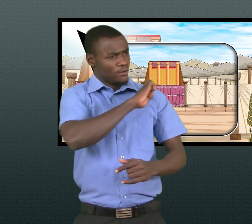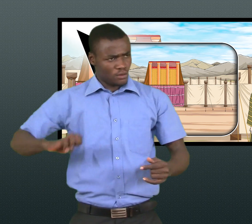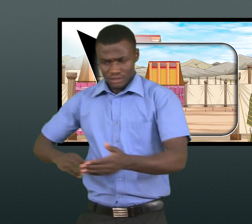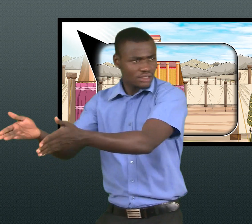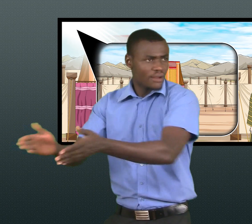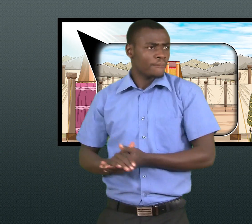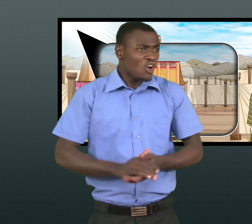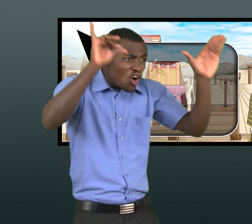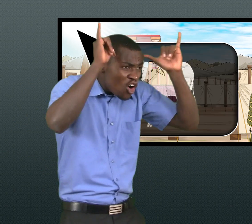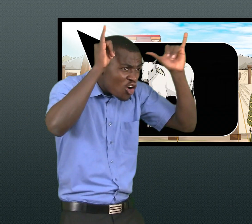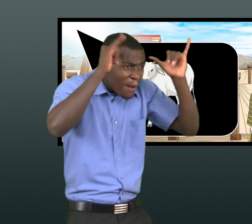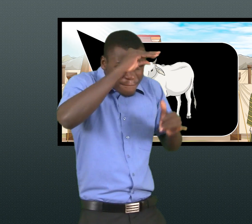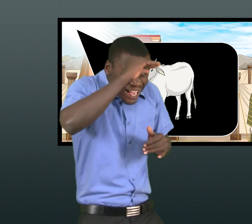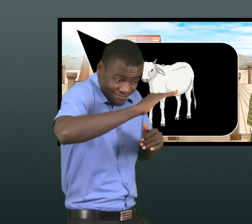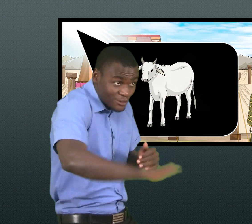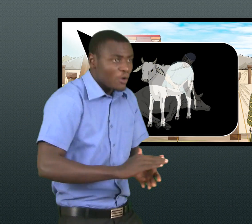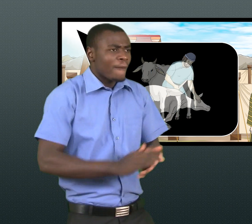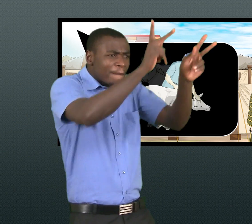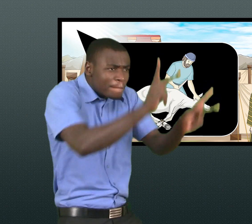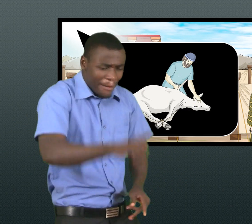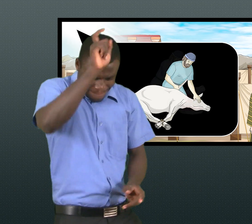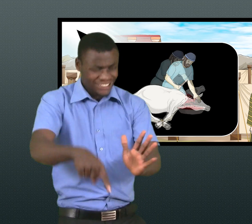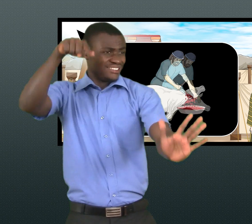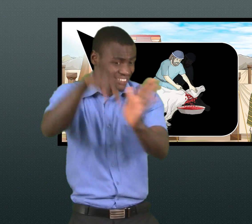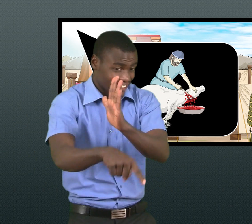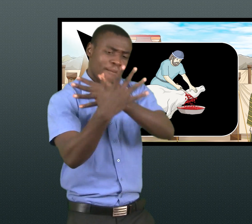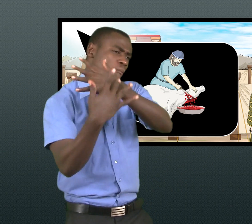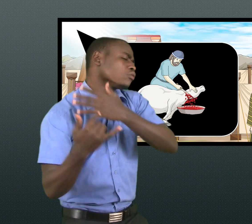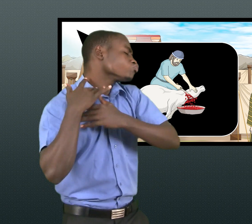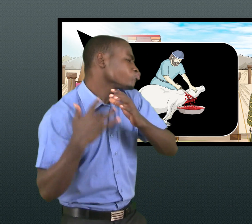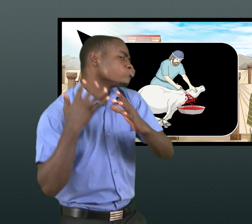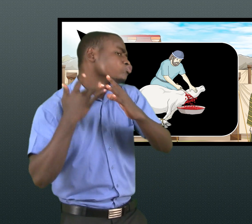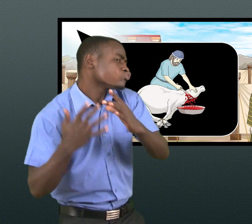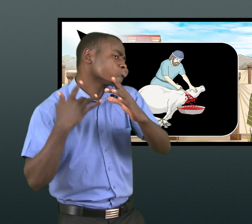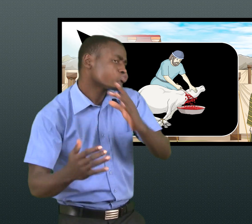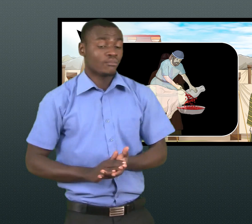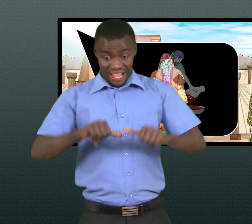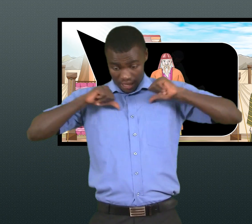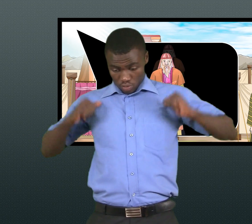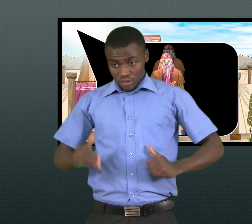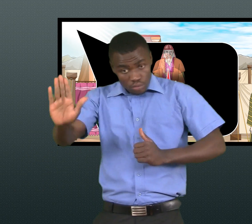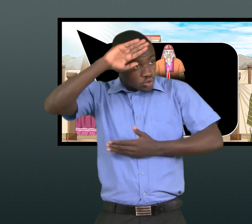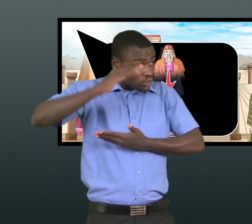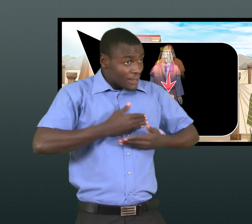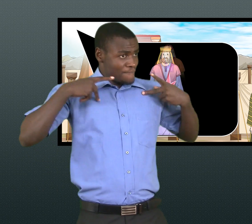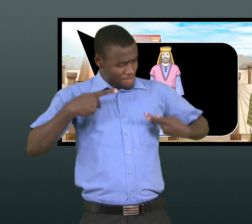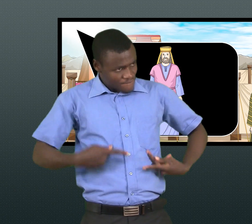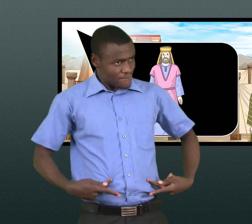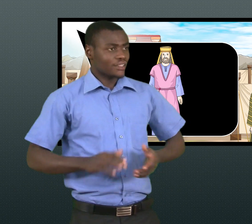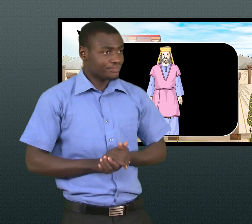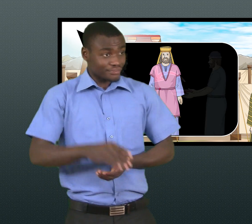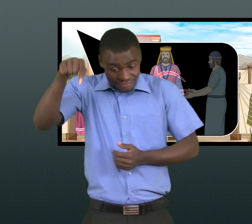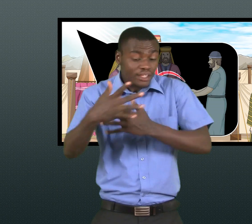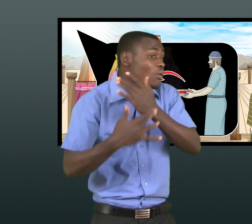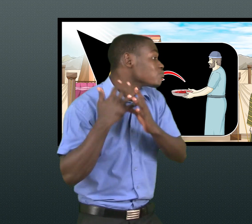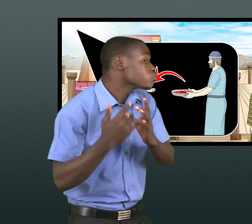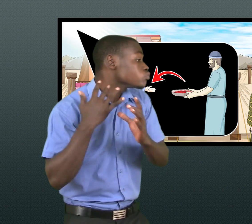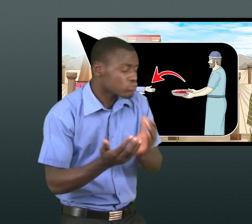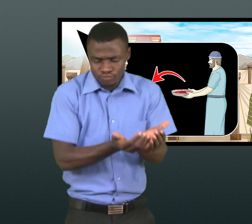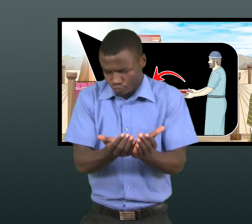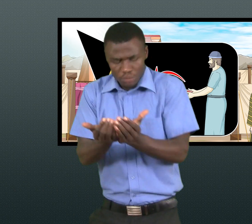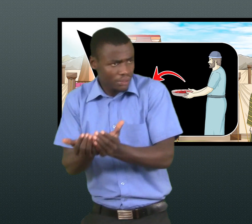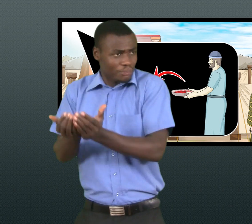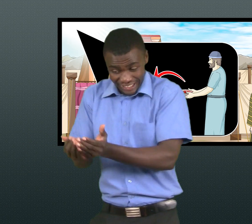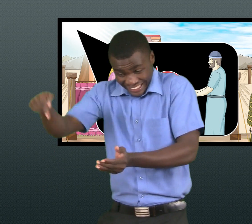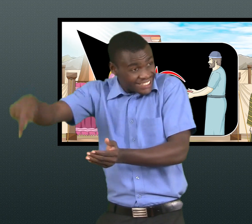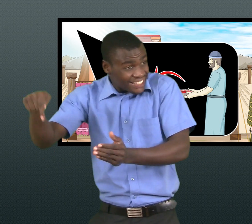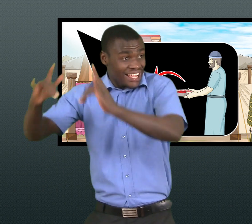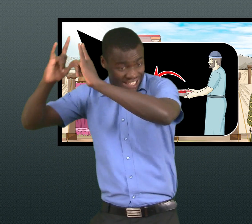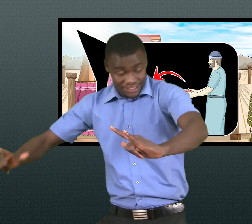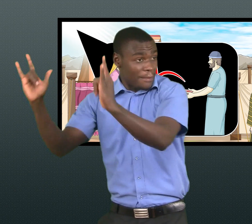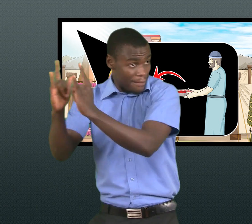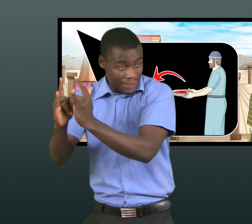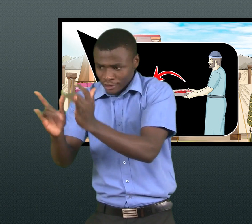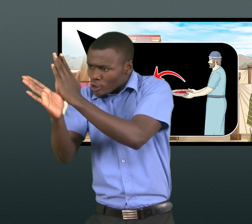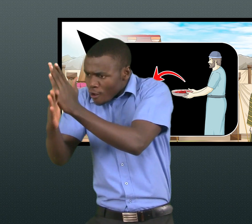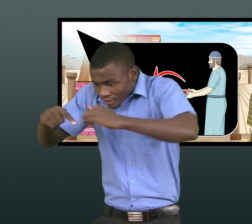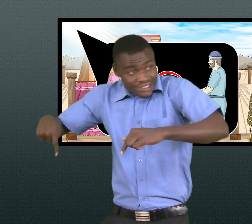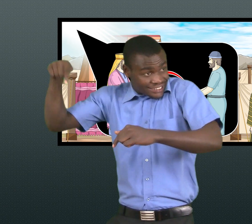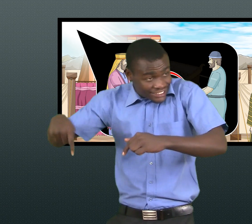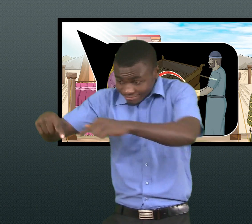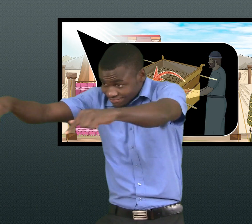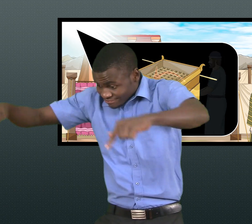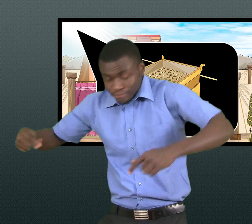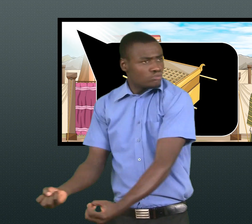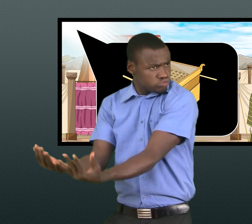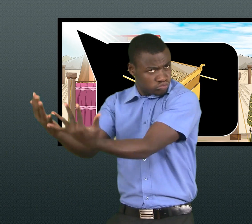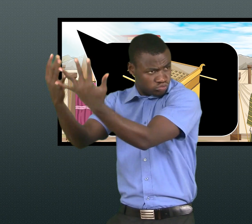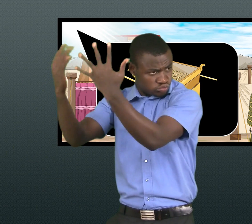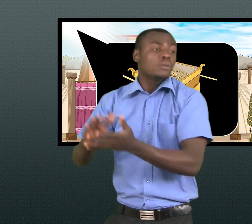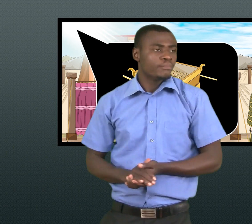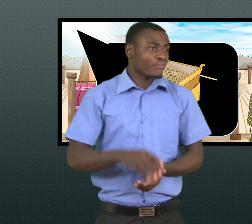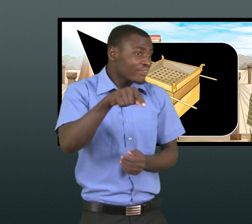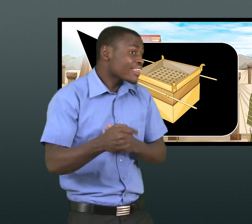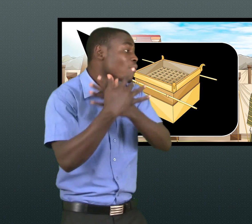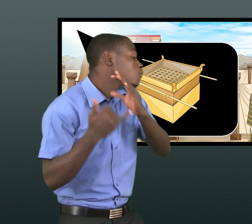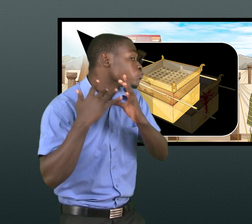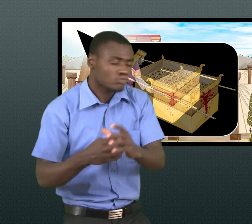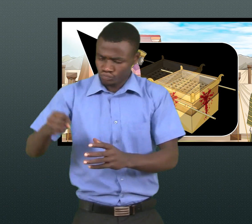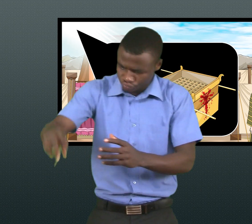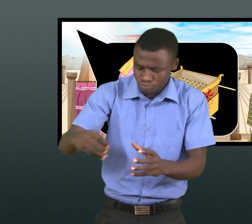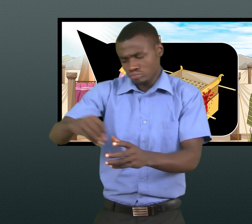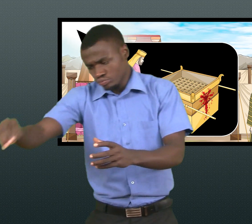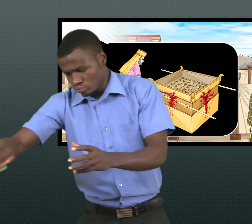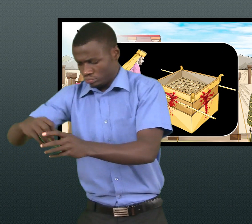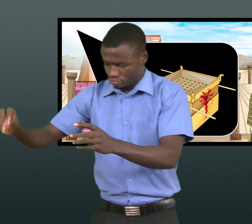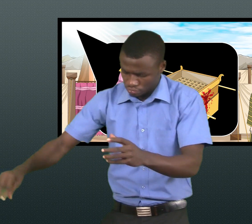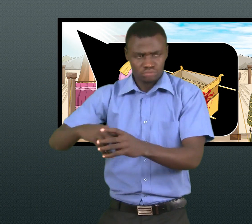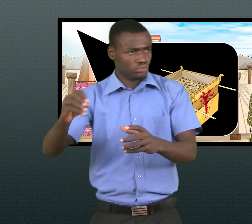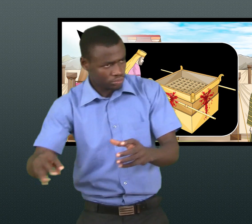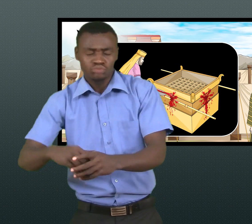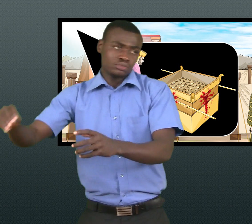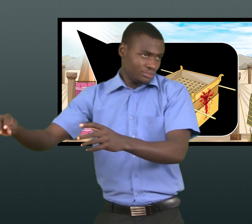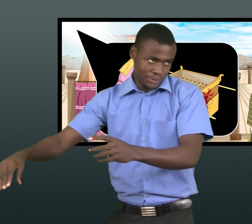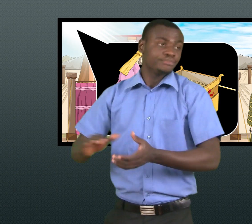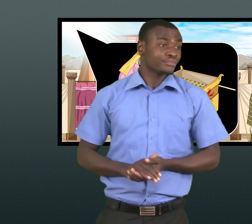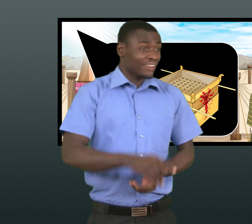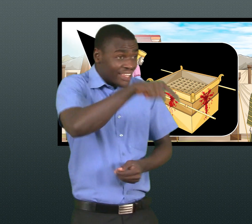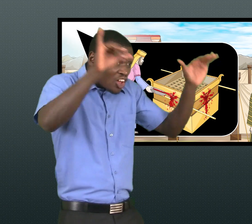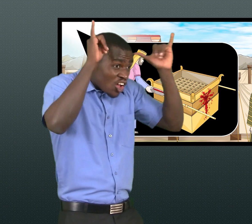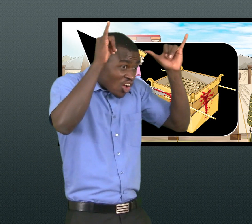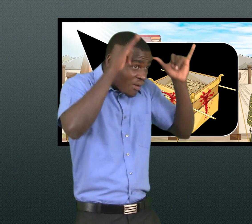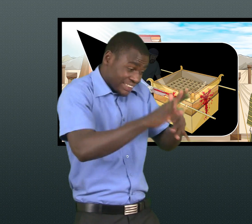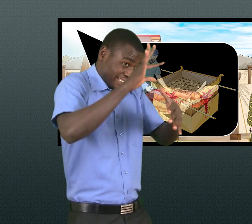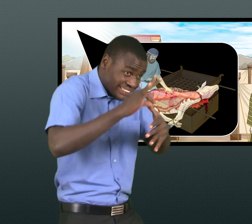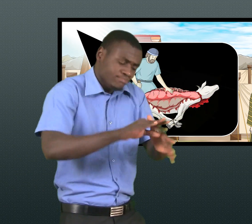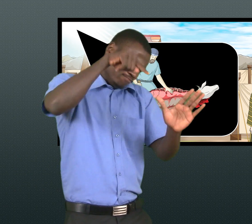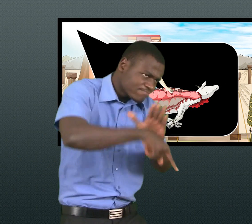And he shall slaughter the young bull before the LORD, and Aaron’s sons the priests are to present the blood and sprinkle it on all sides of the altar at the entrance to the Tent of Meeting.